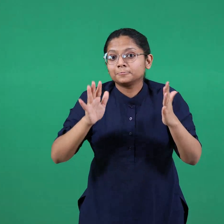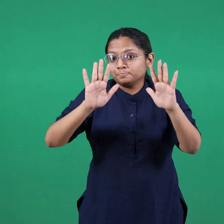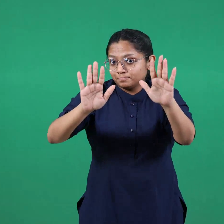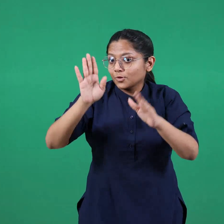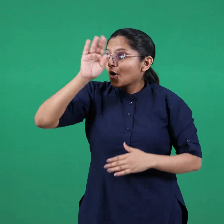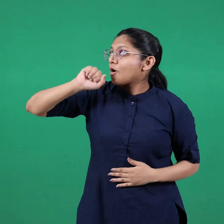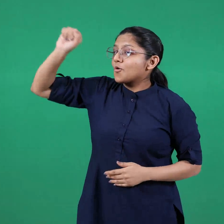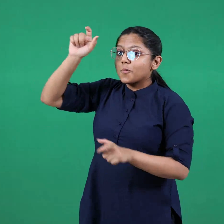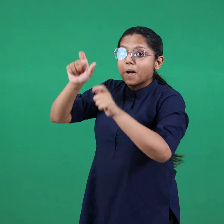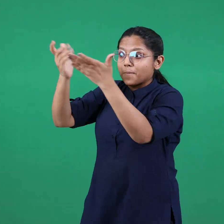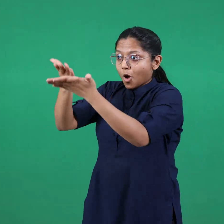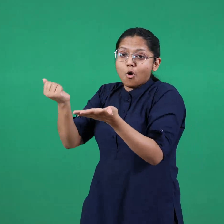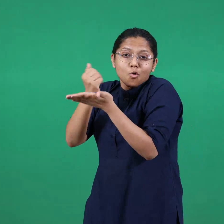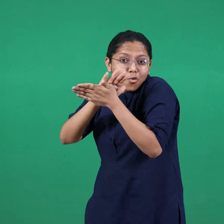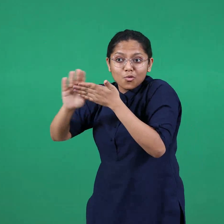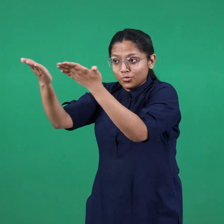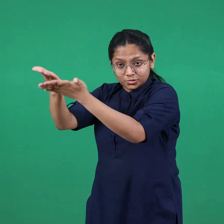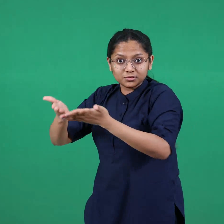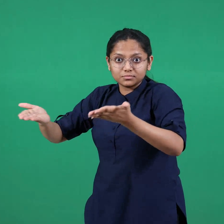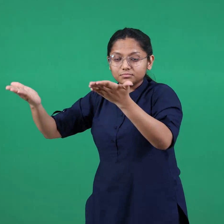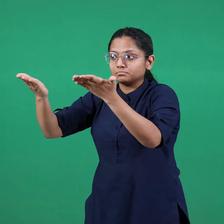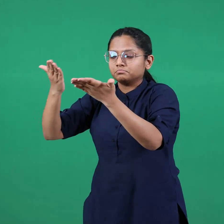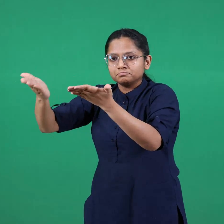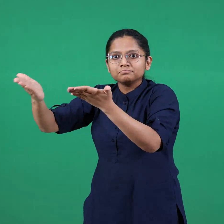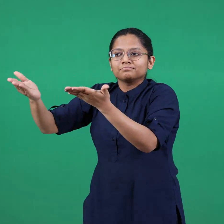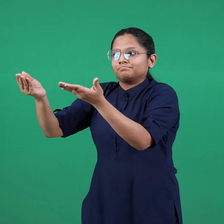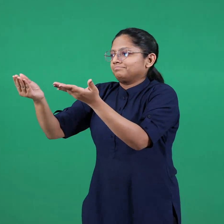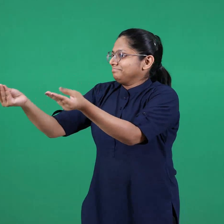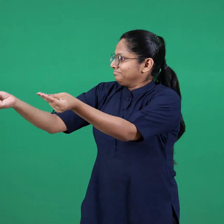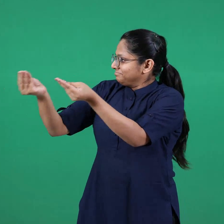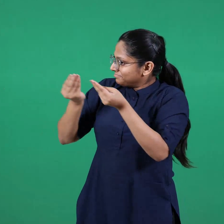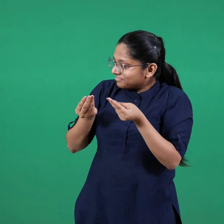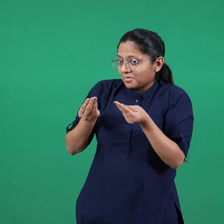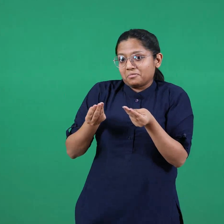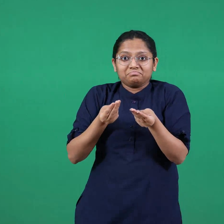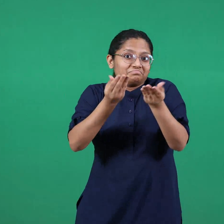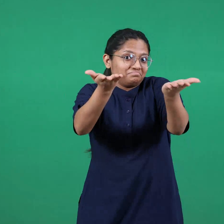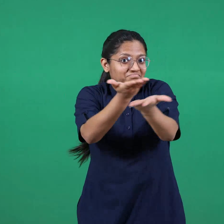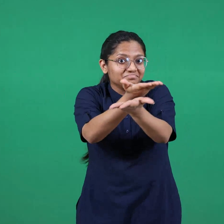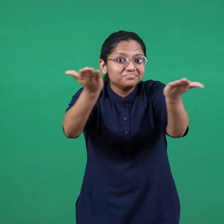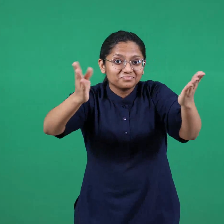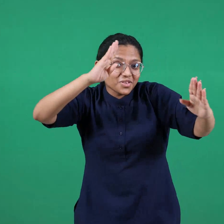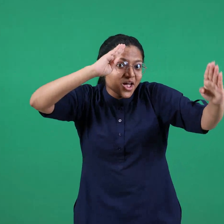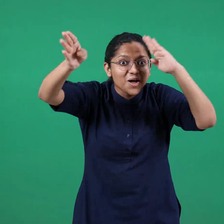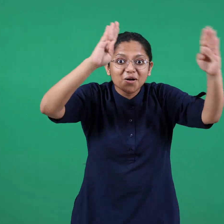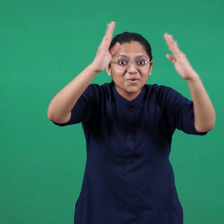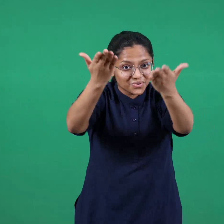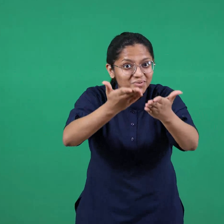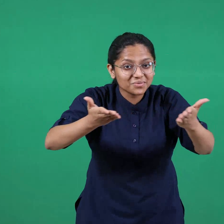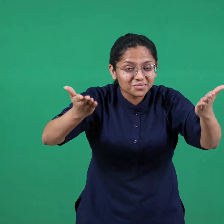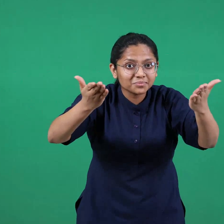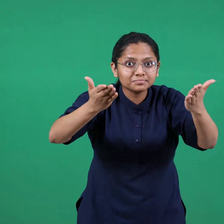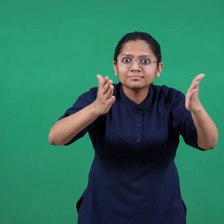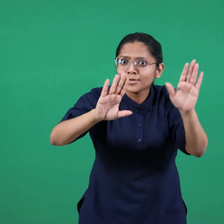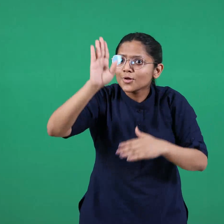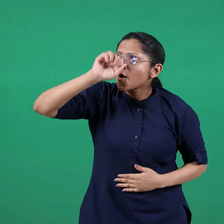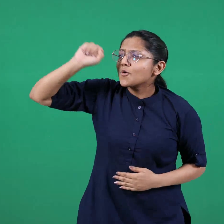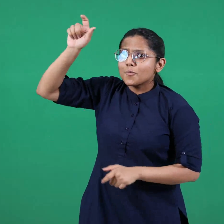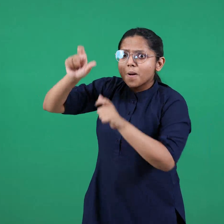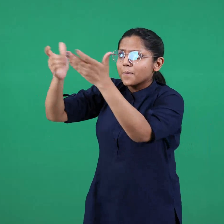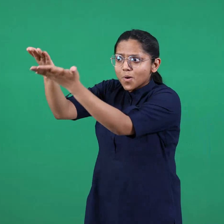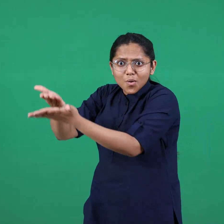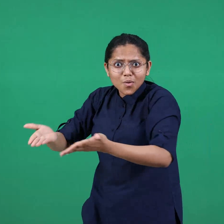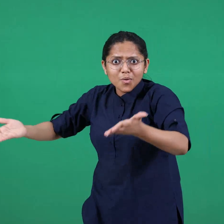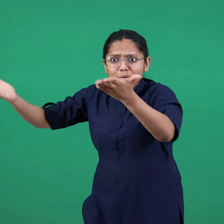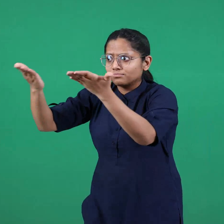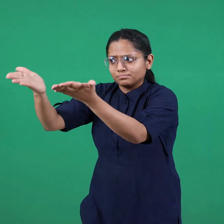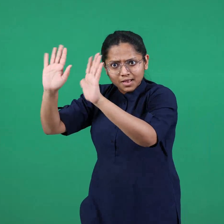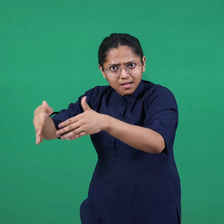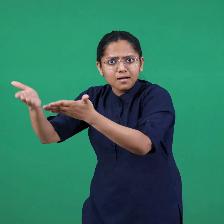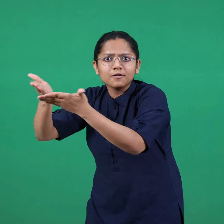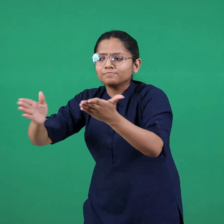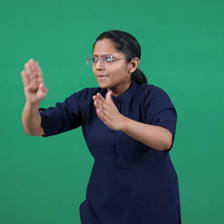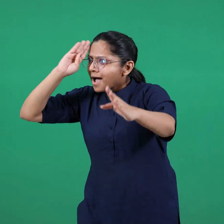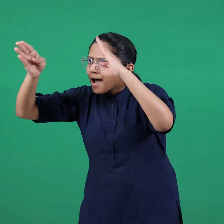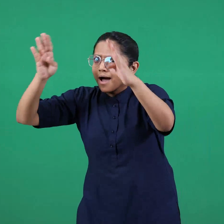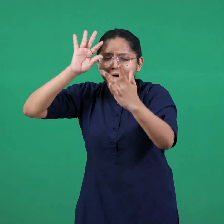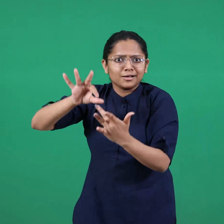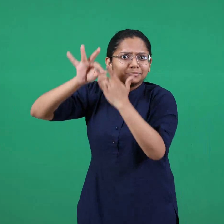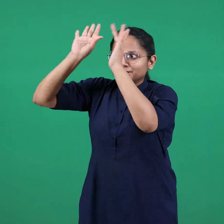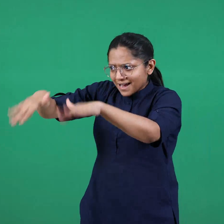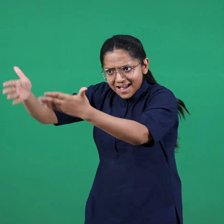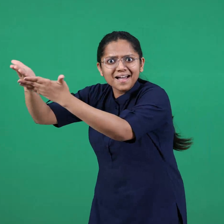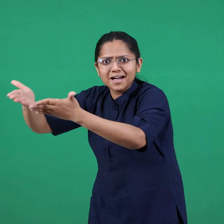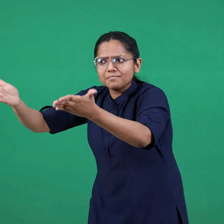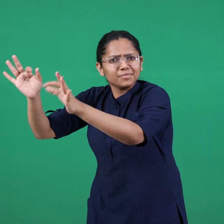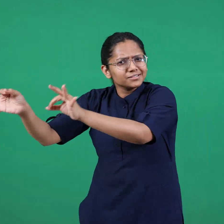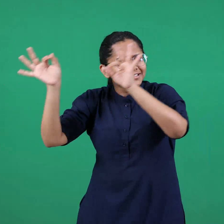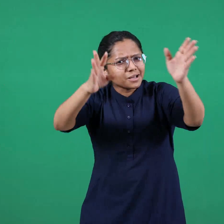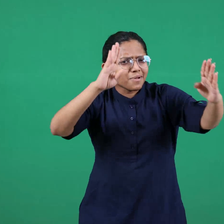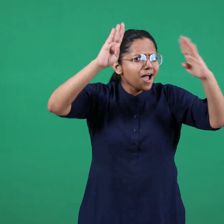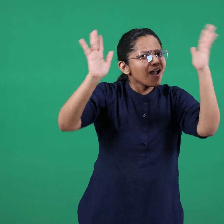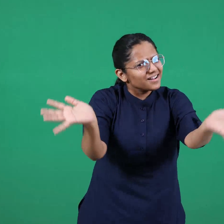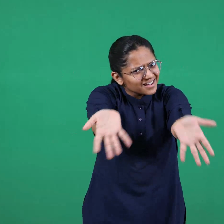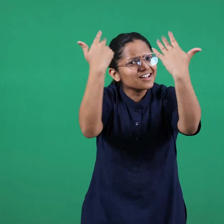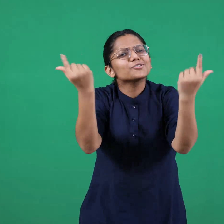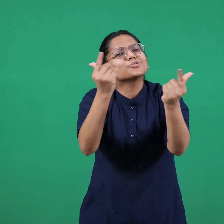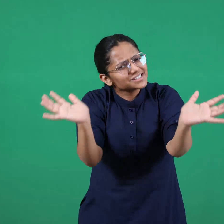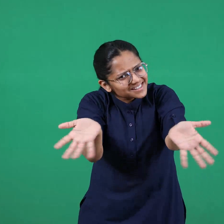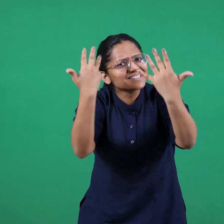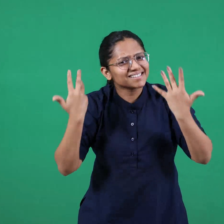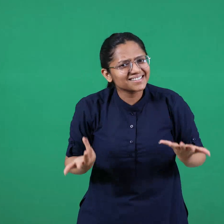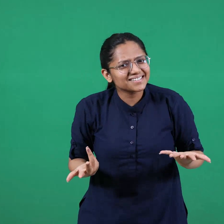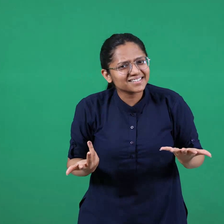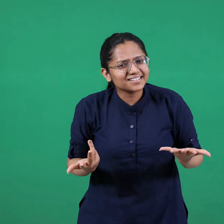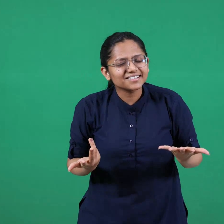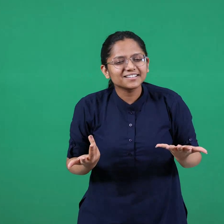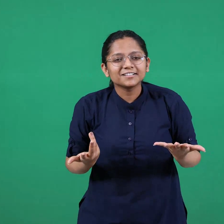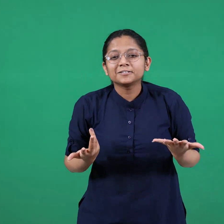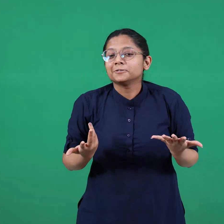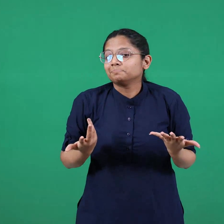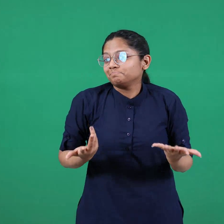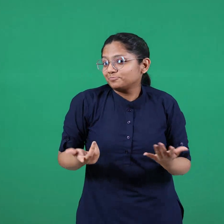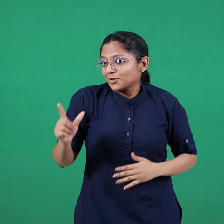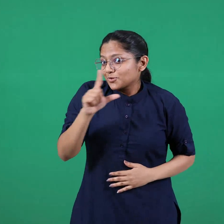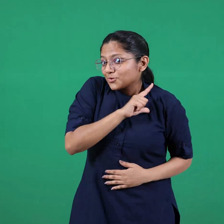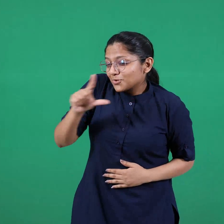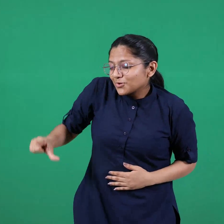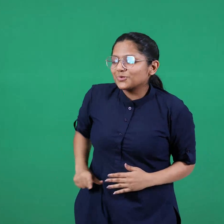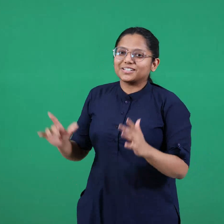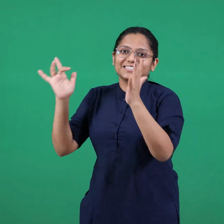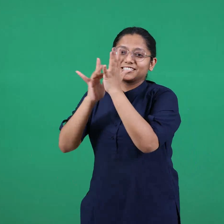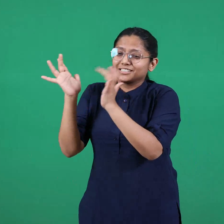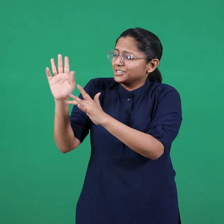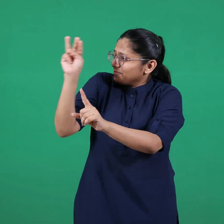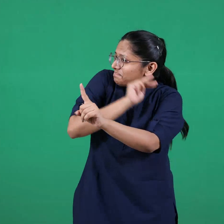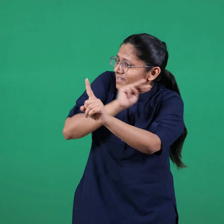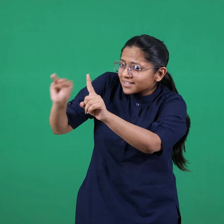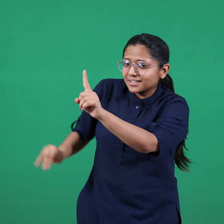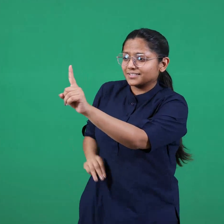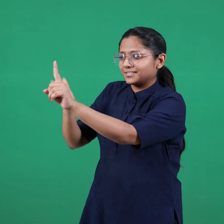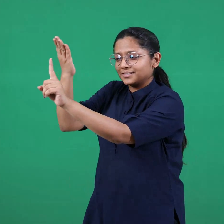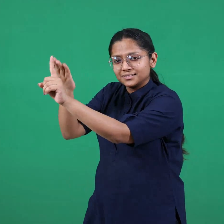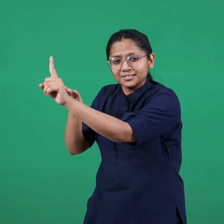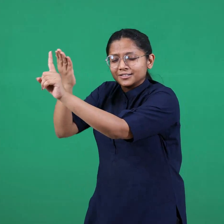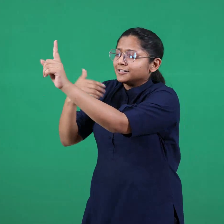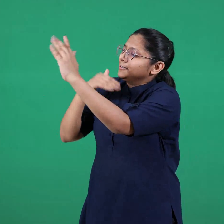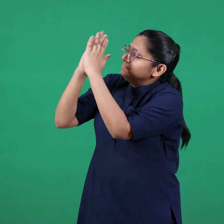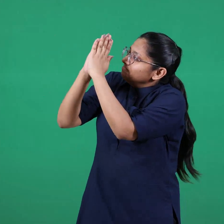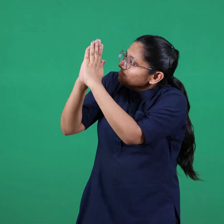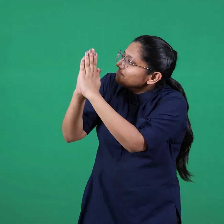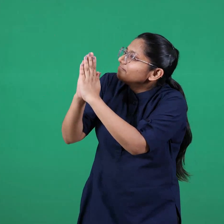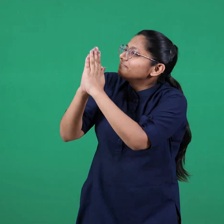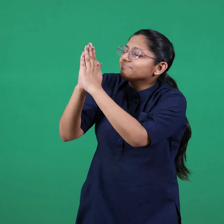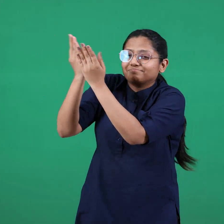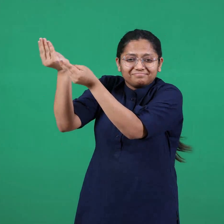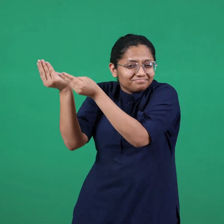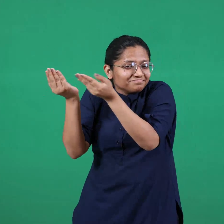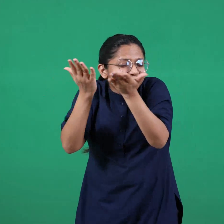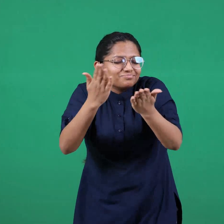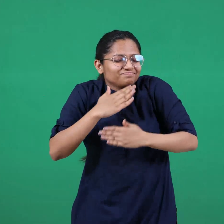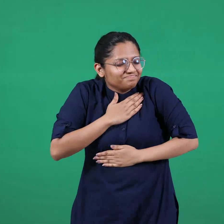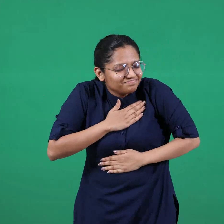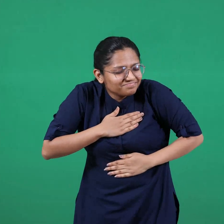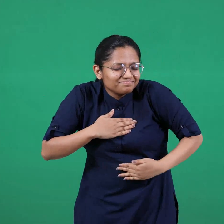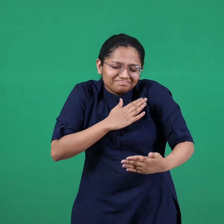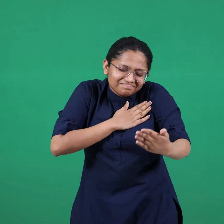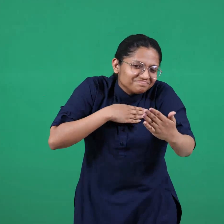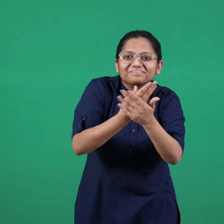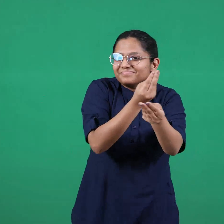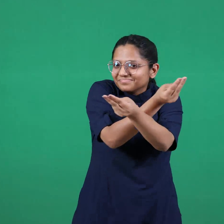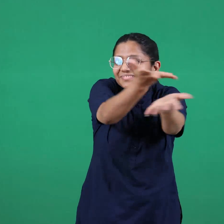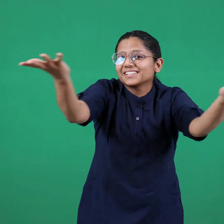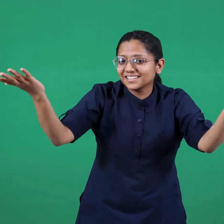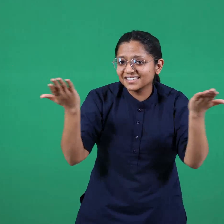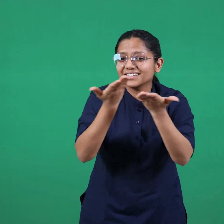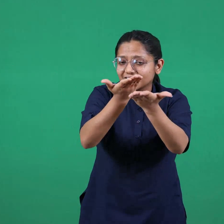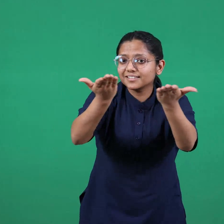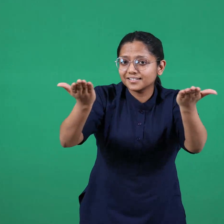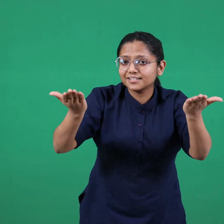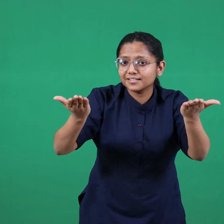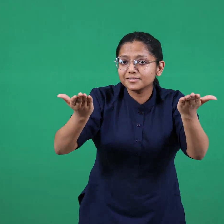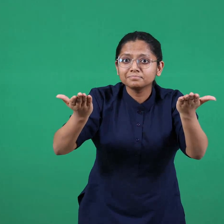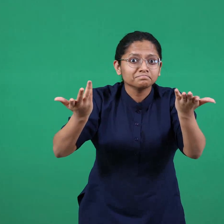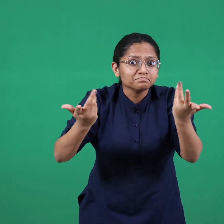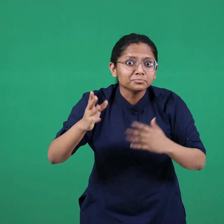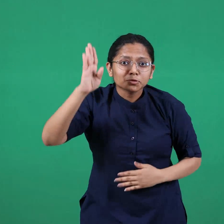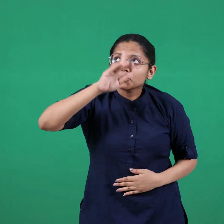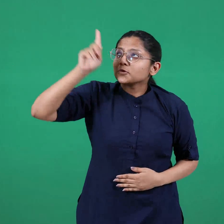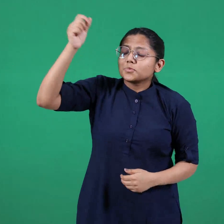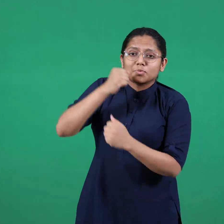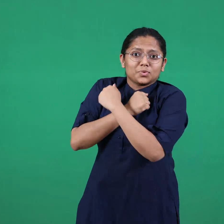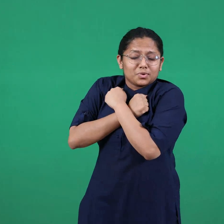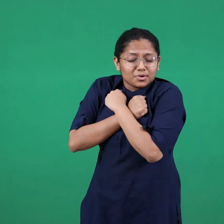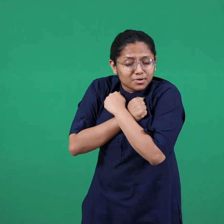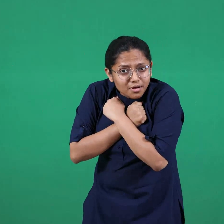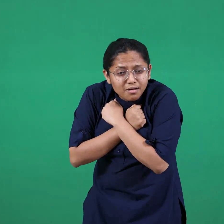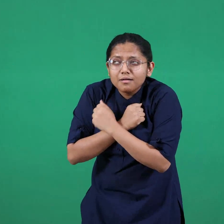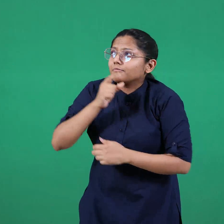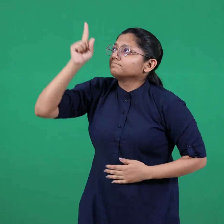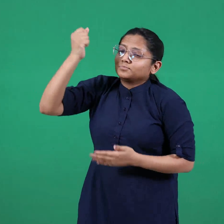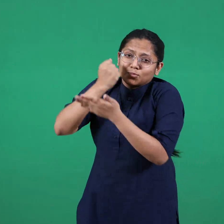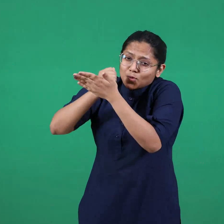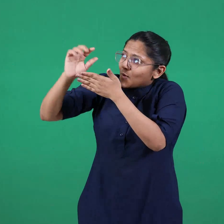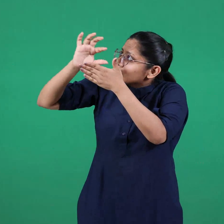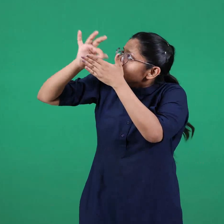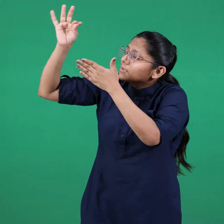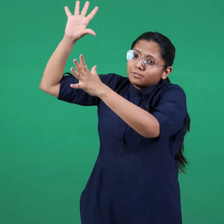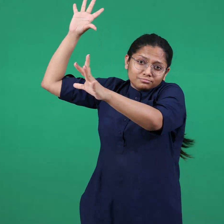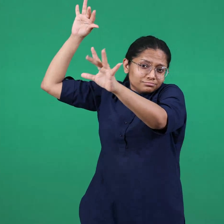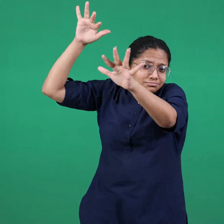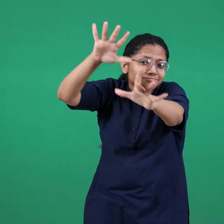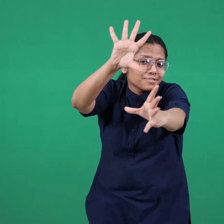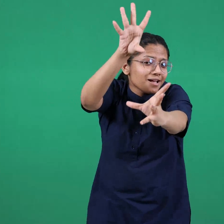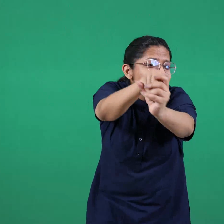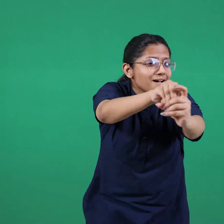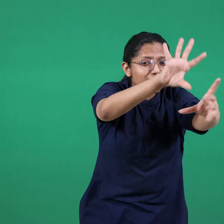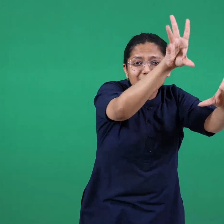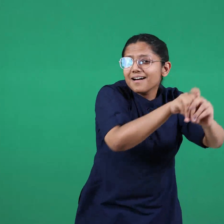And the God of love and peace will be with you. Greet one another with a holy kiss.